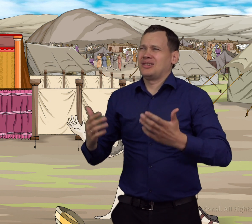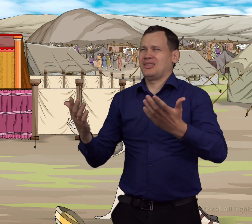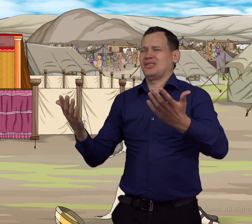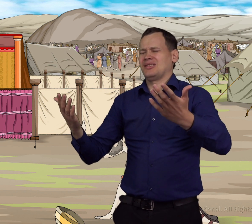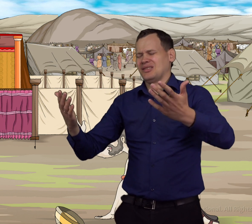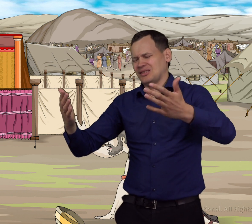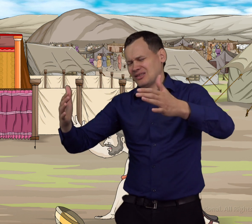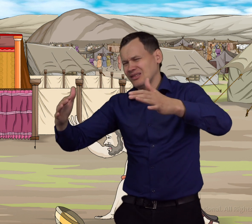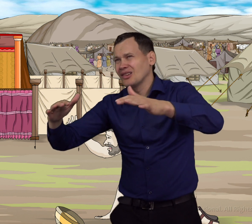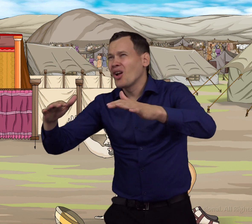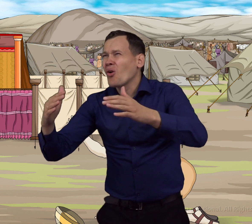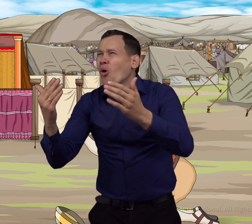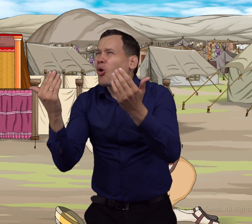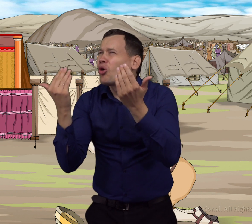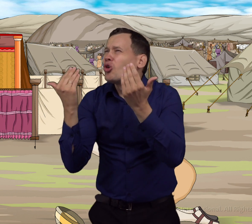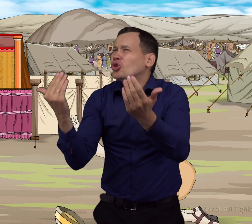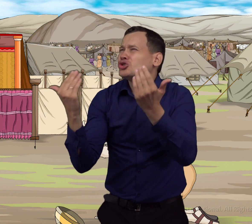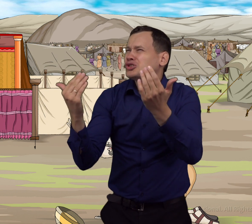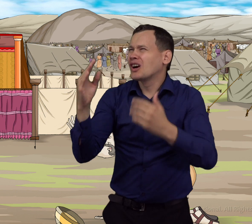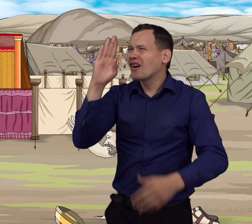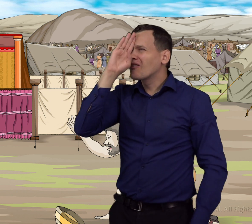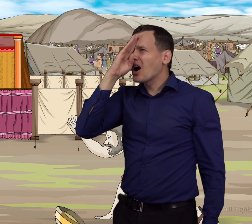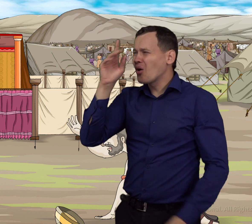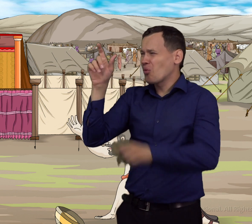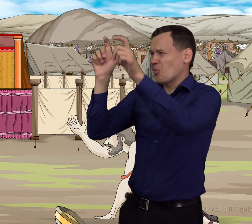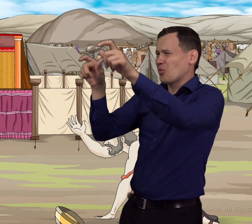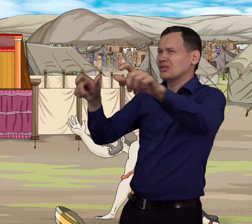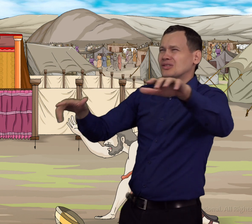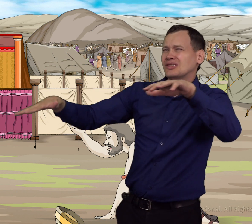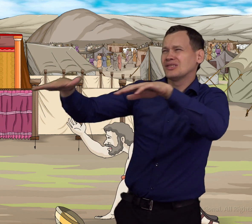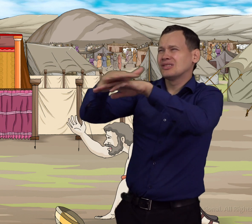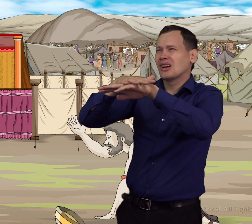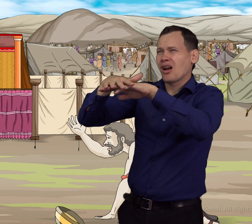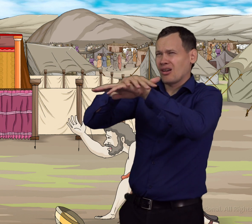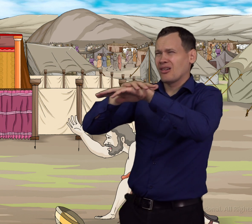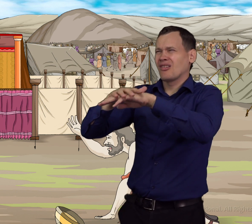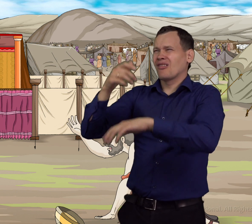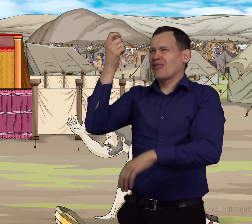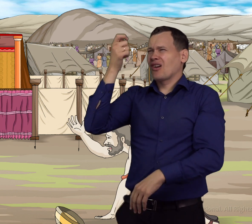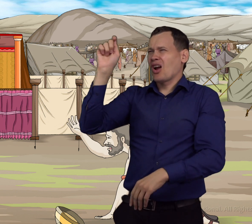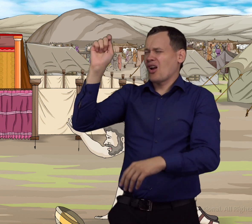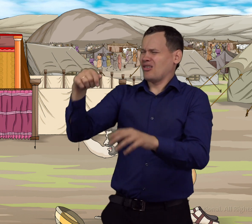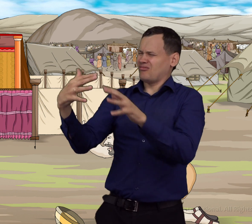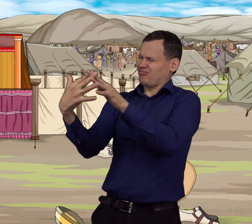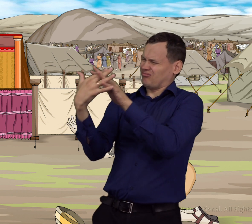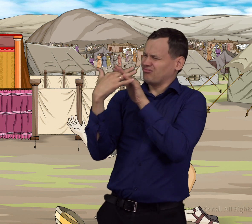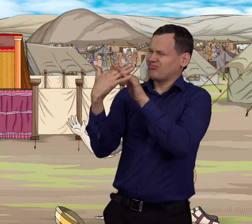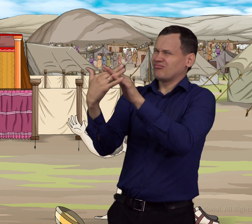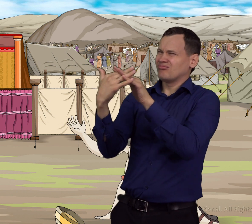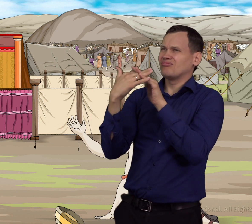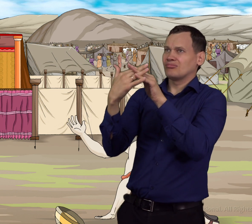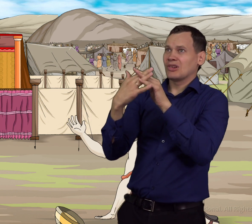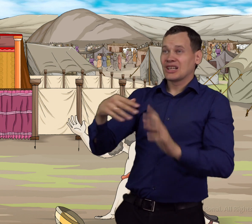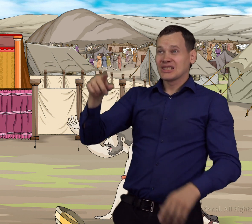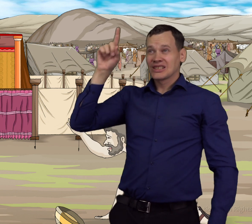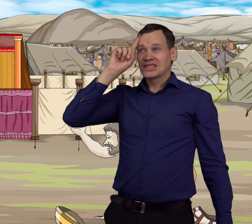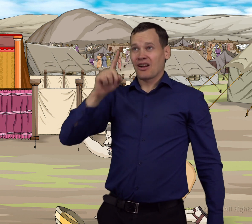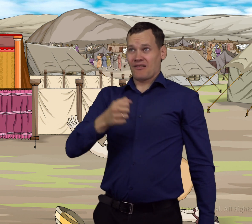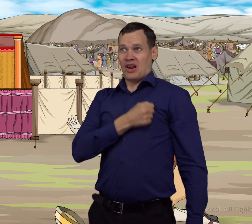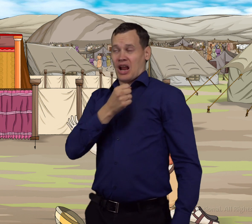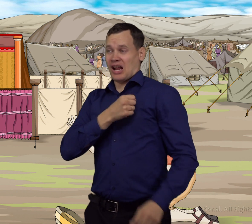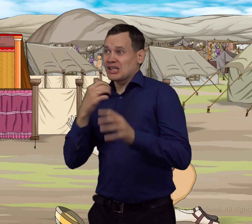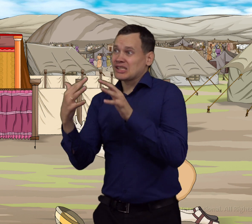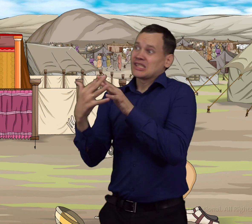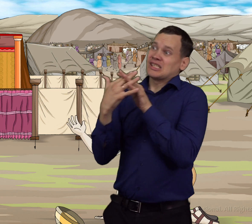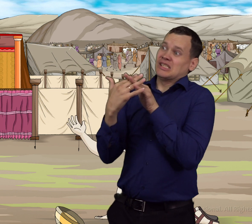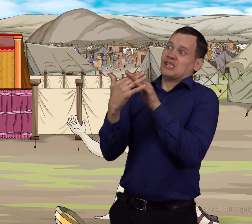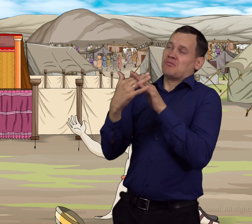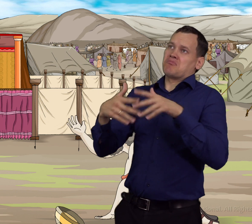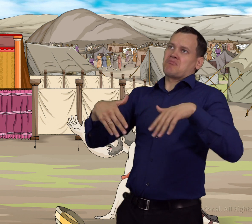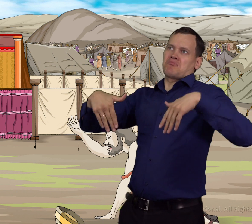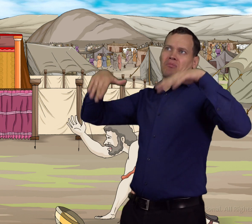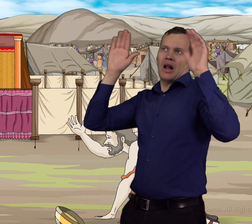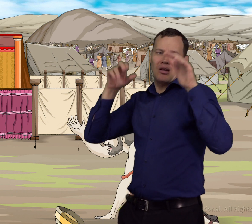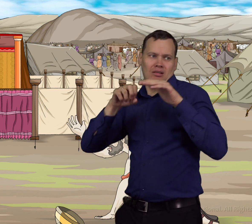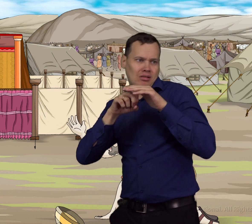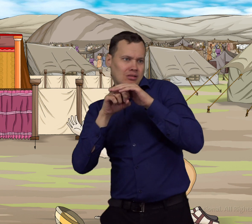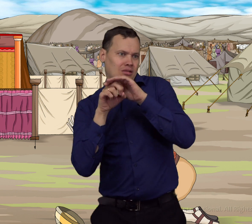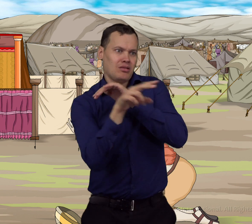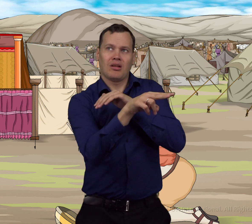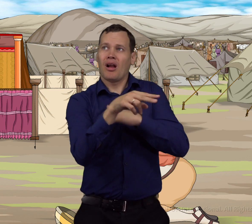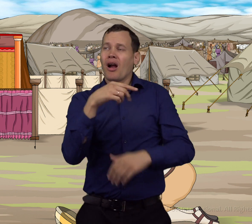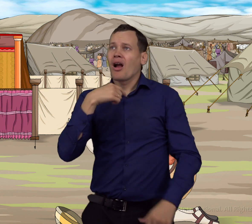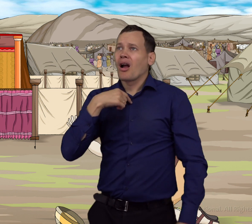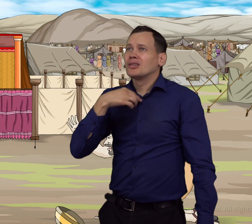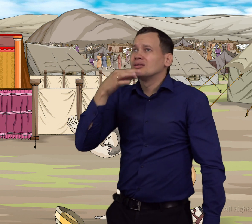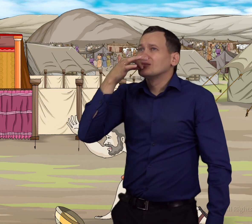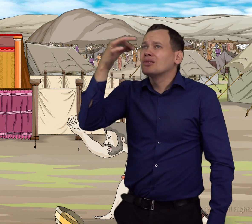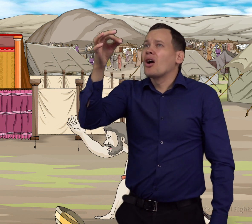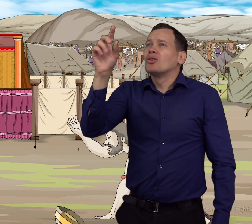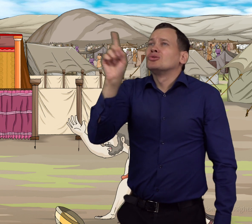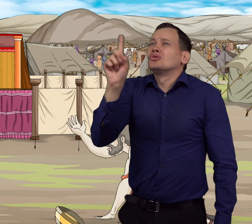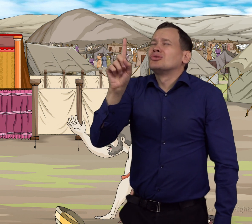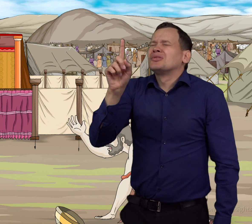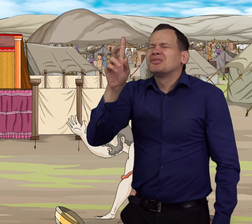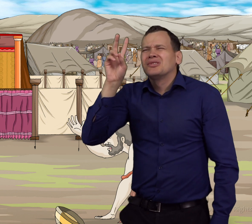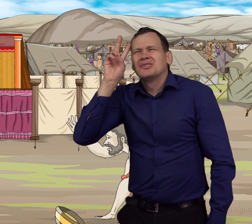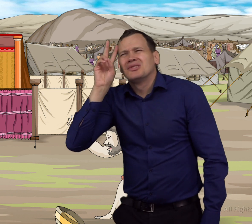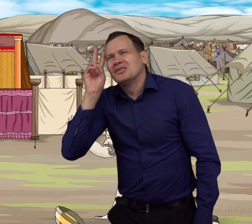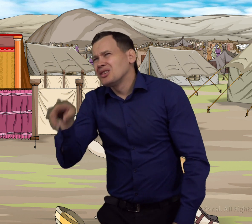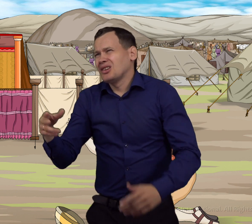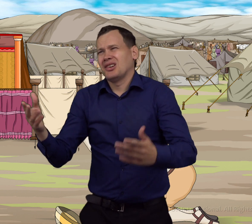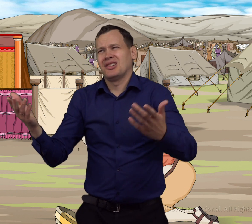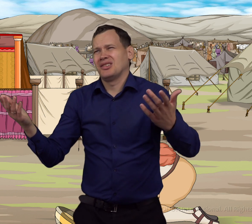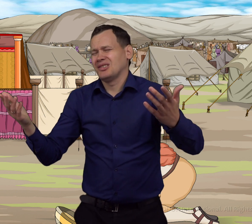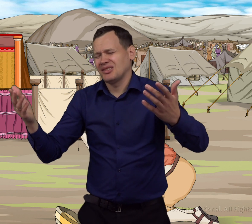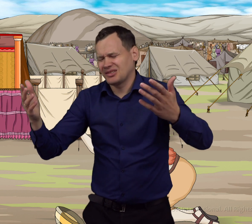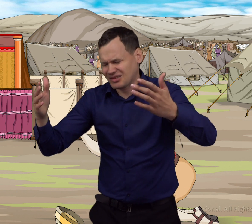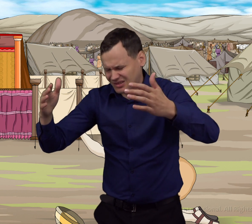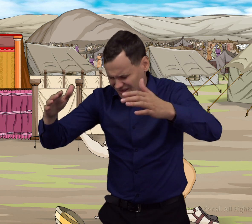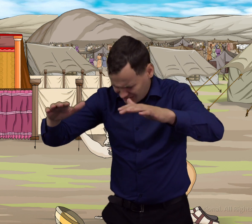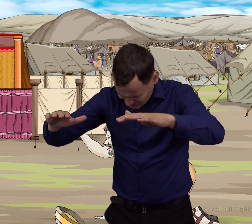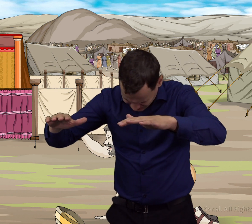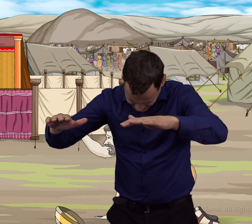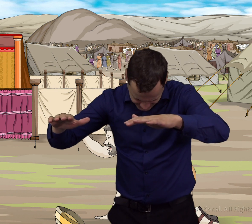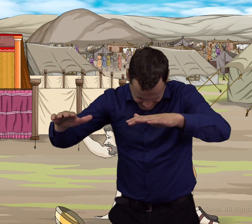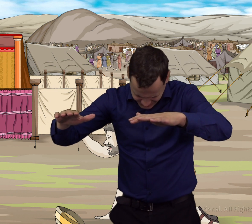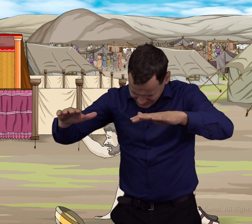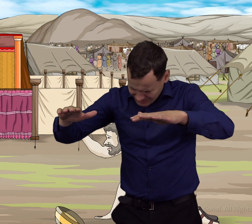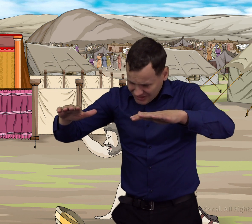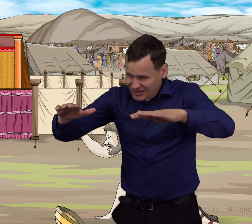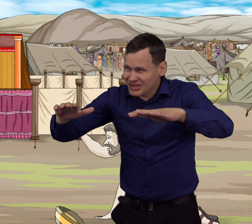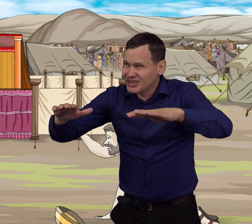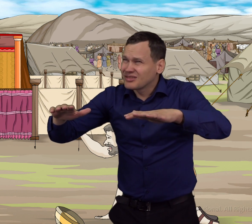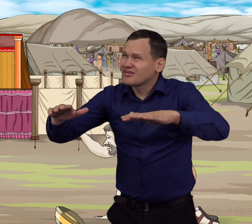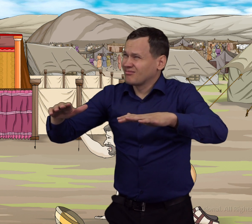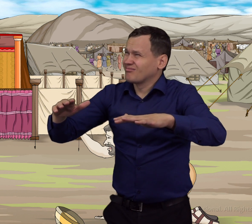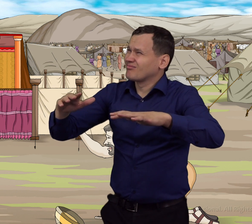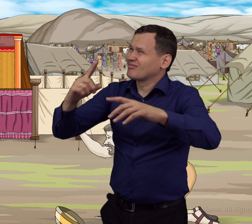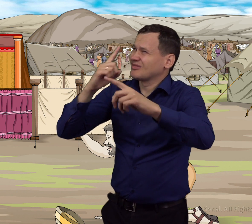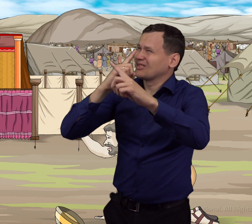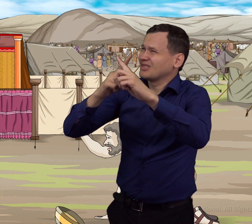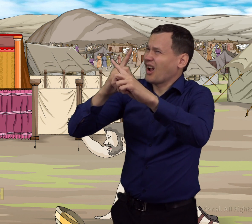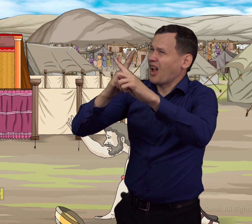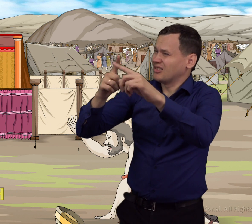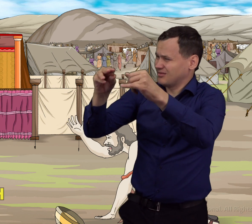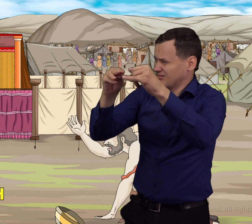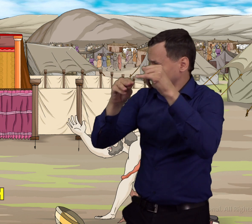O Lord, what can I say, now that Israel has turned its back and run from its enemies?